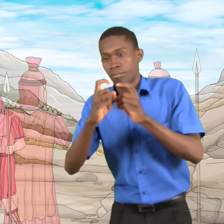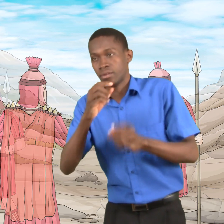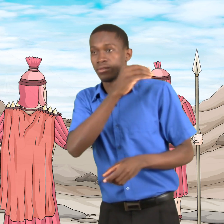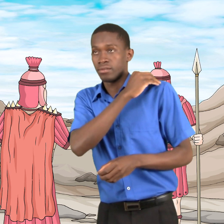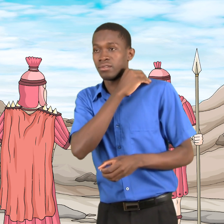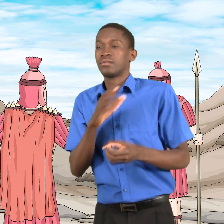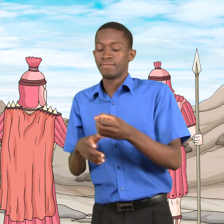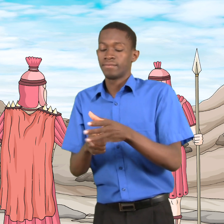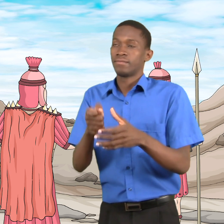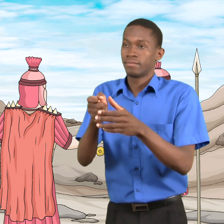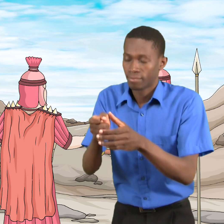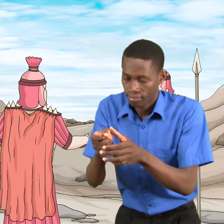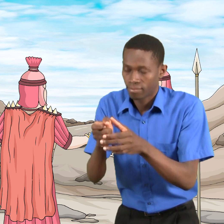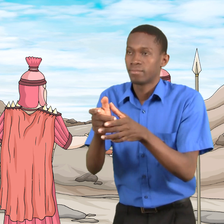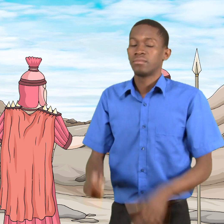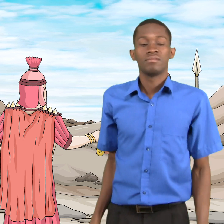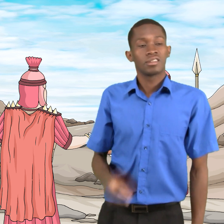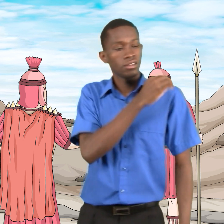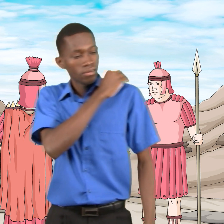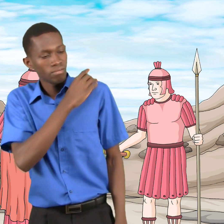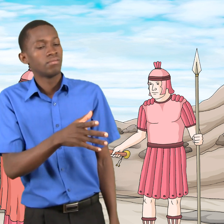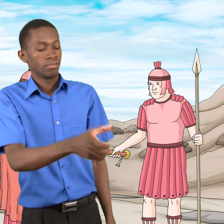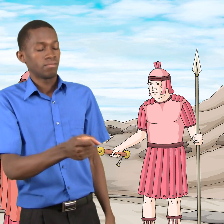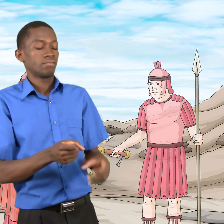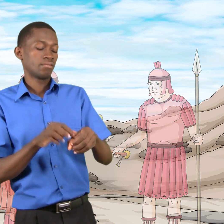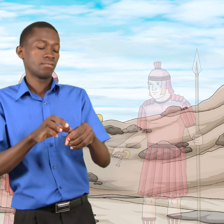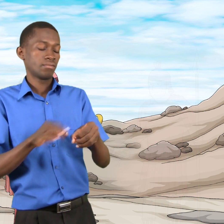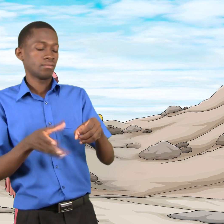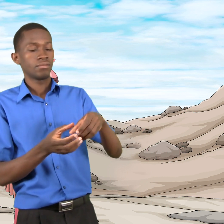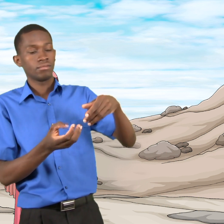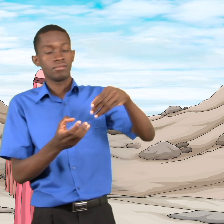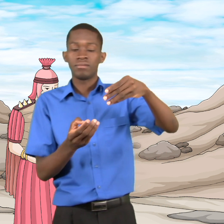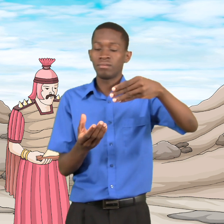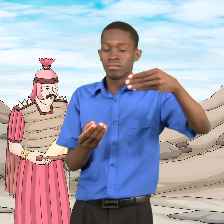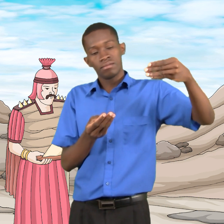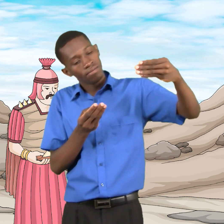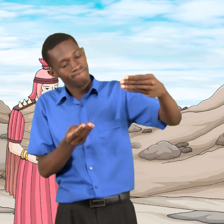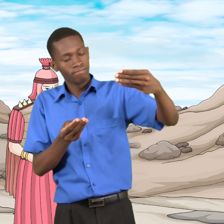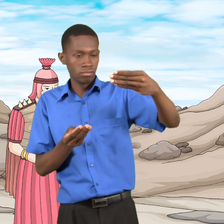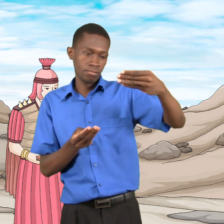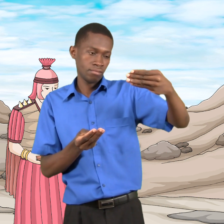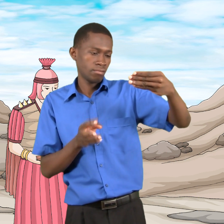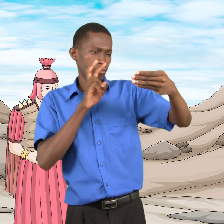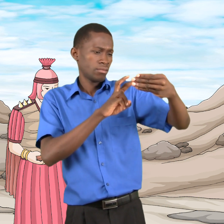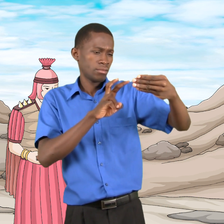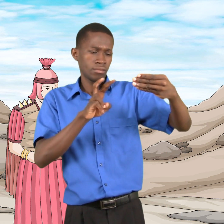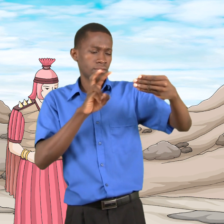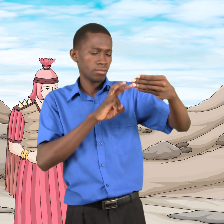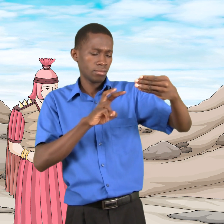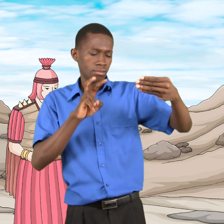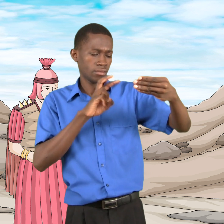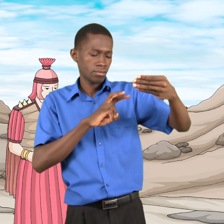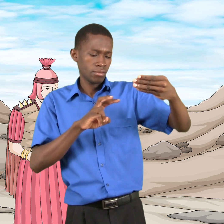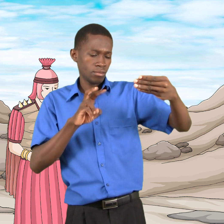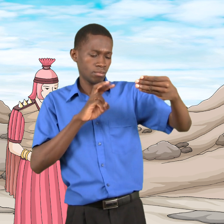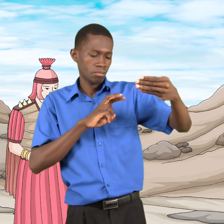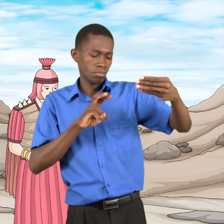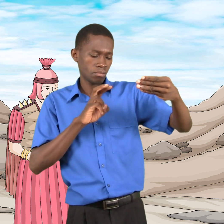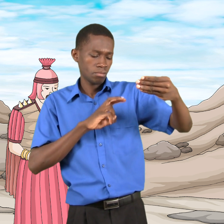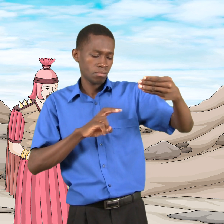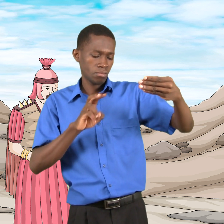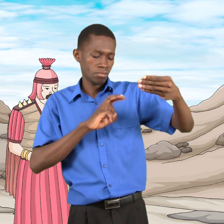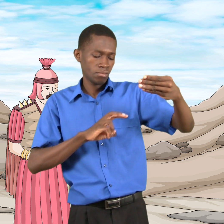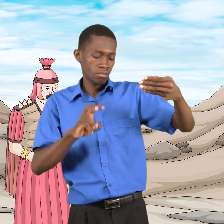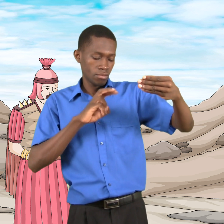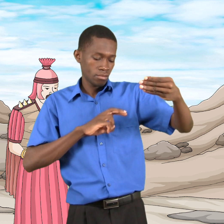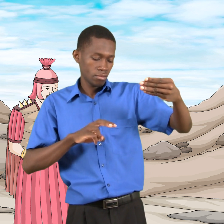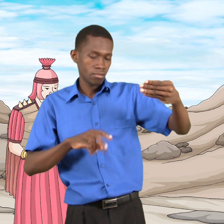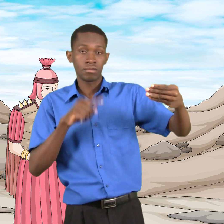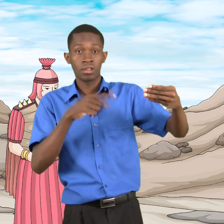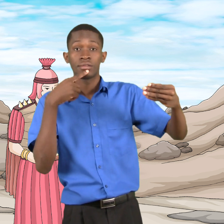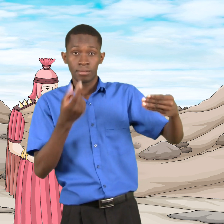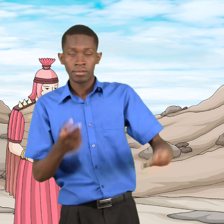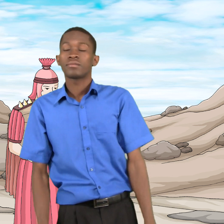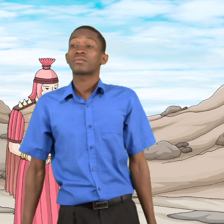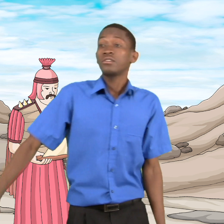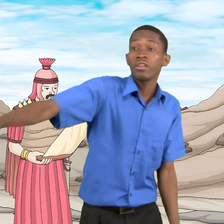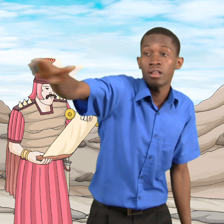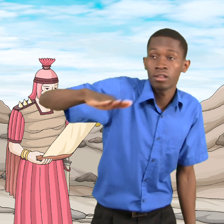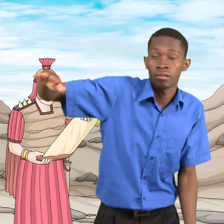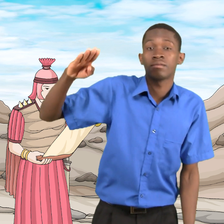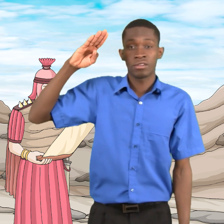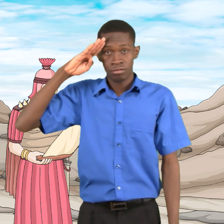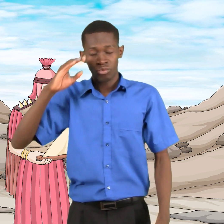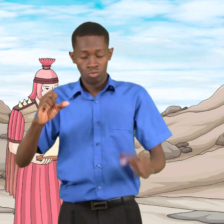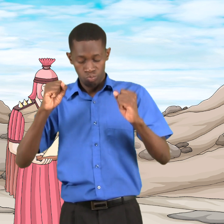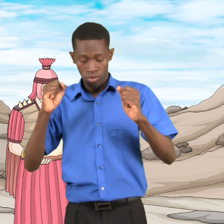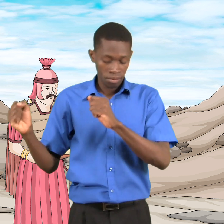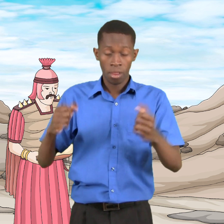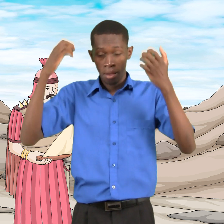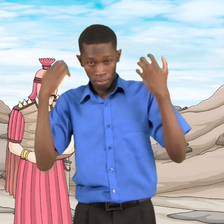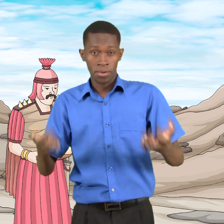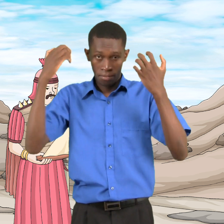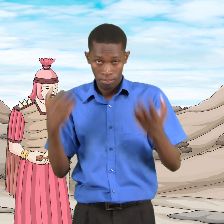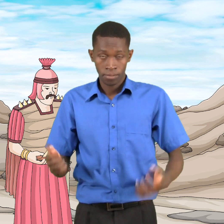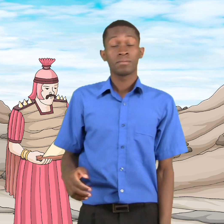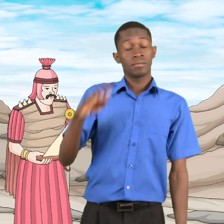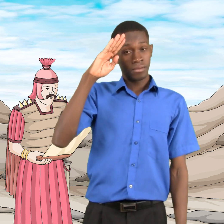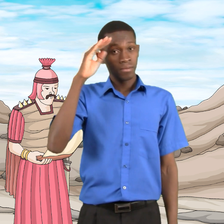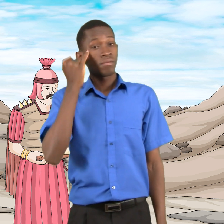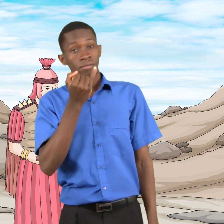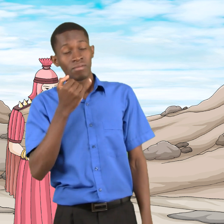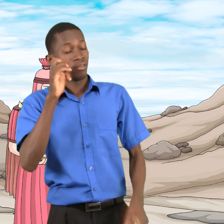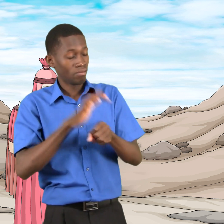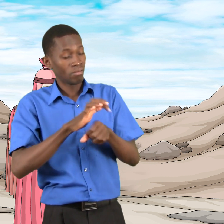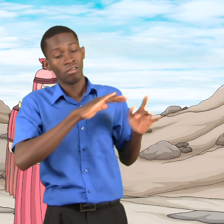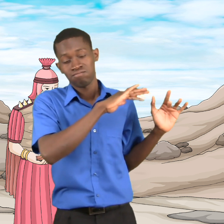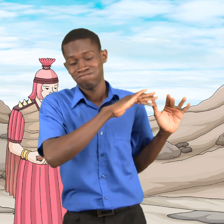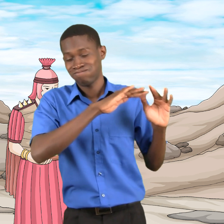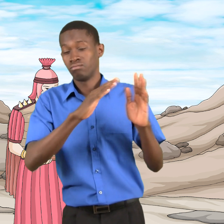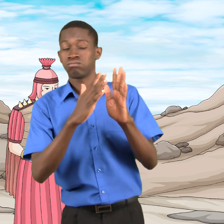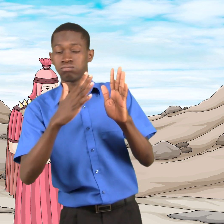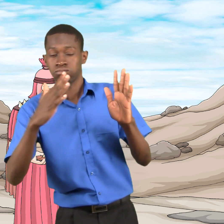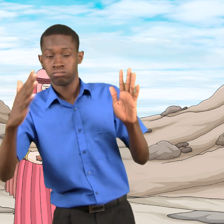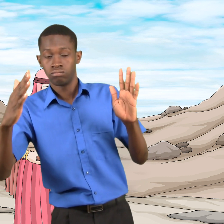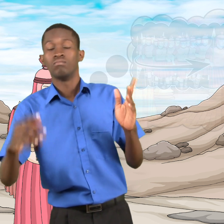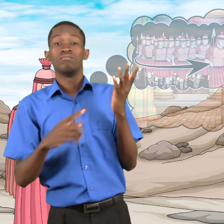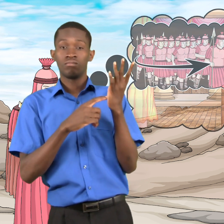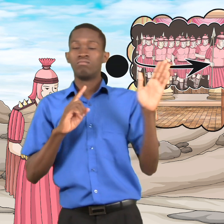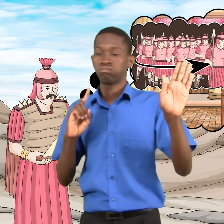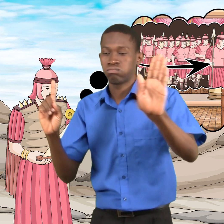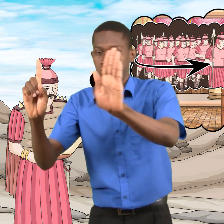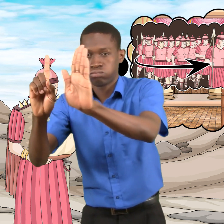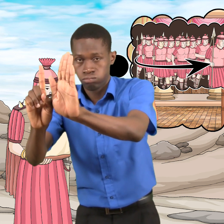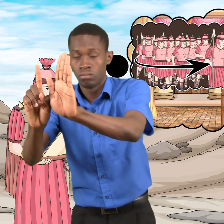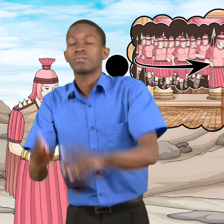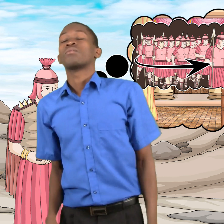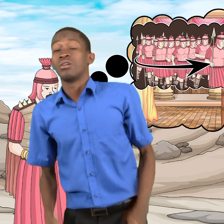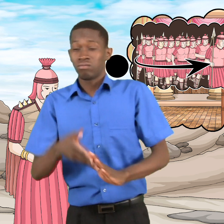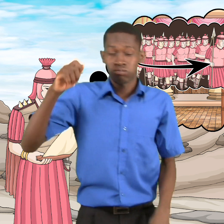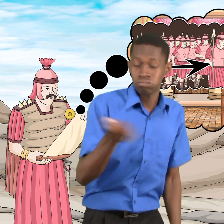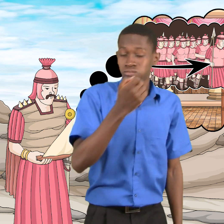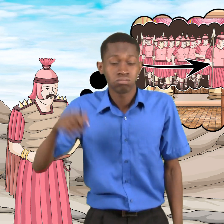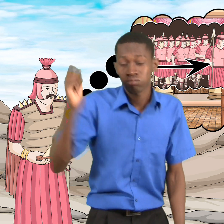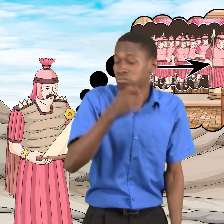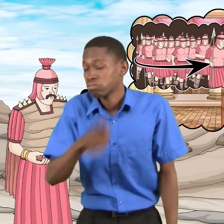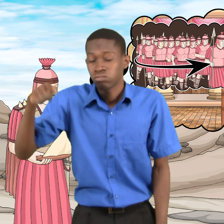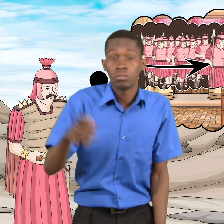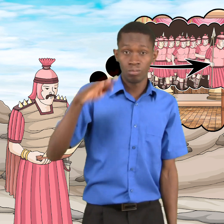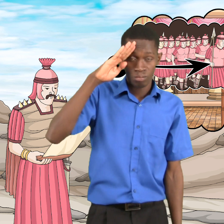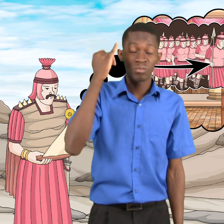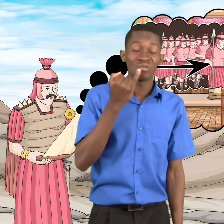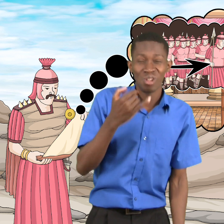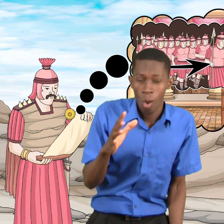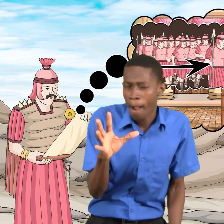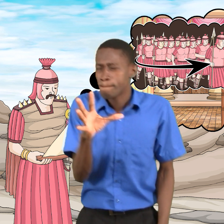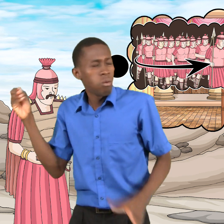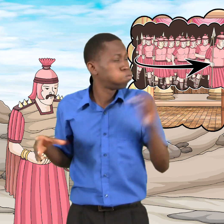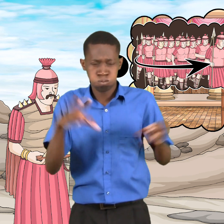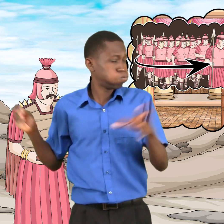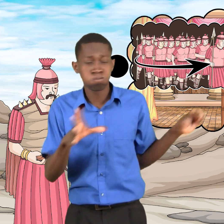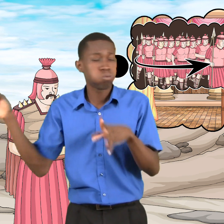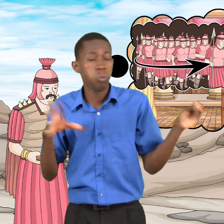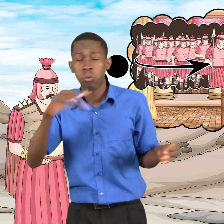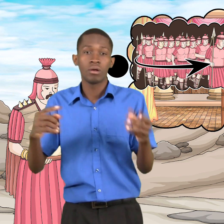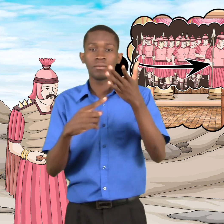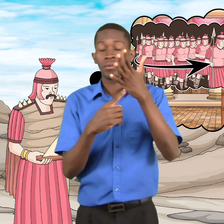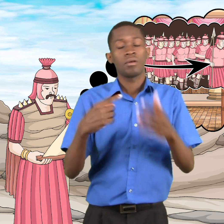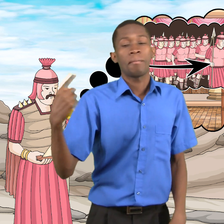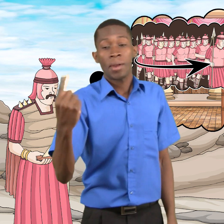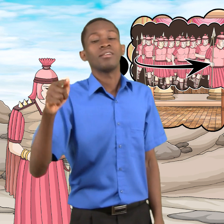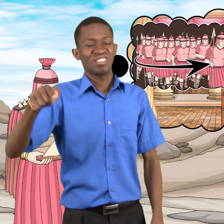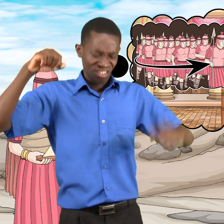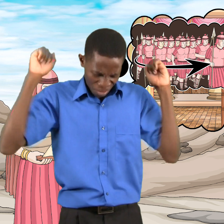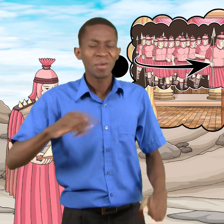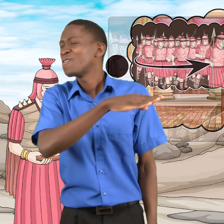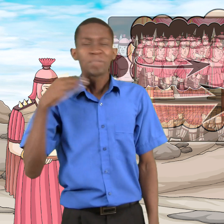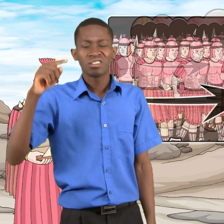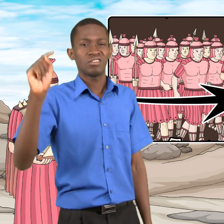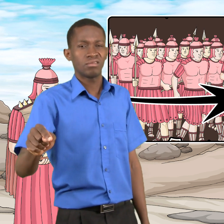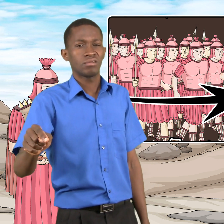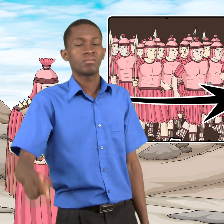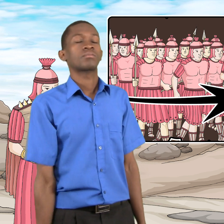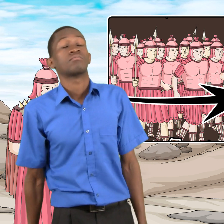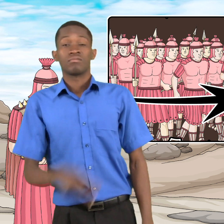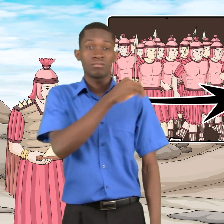then withdraw from him, so that he may be struck down and killed.”